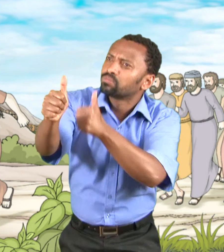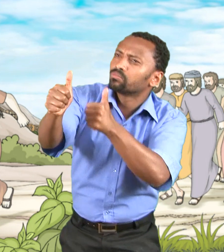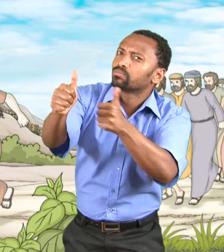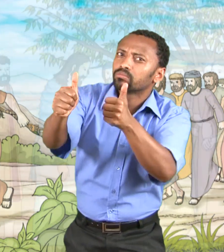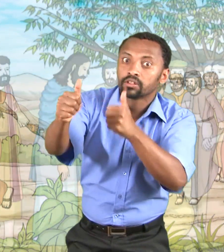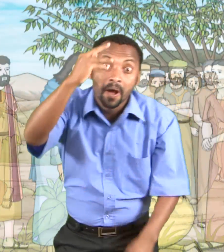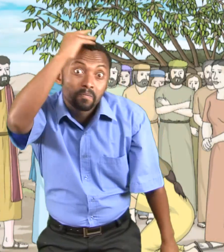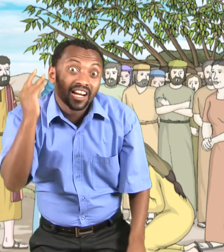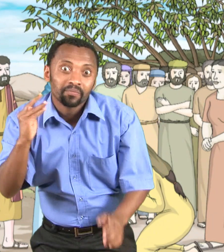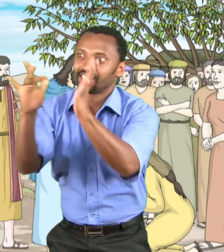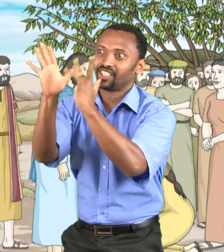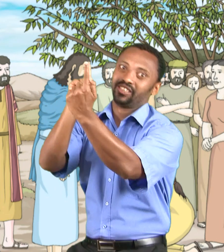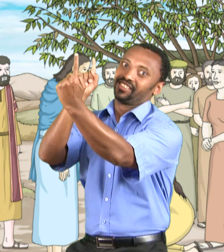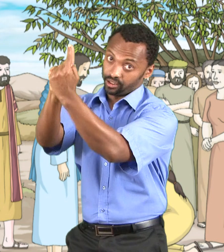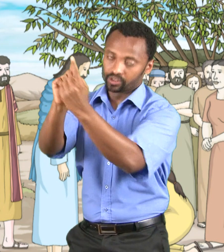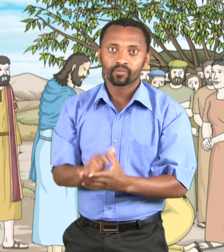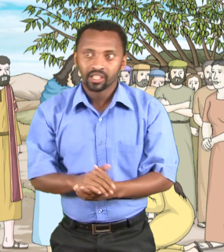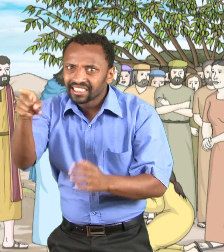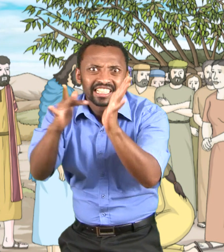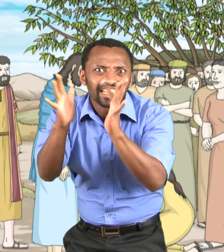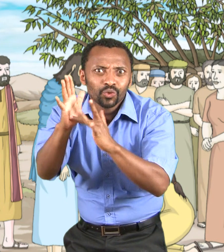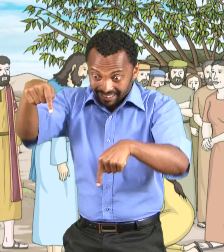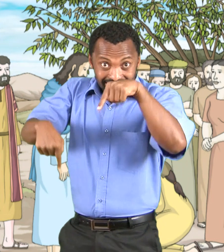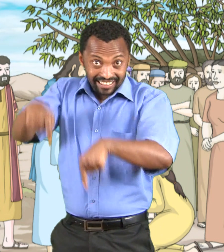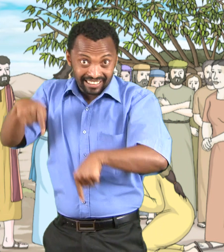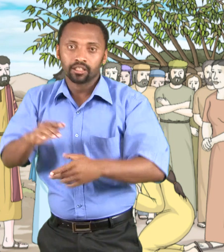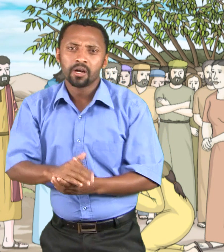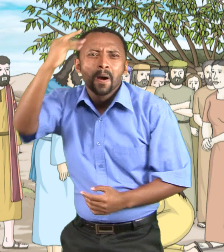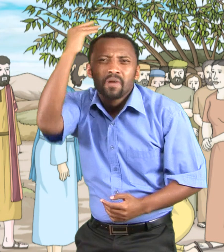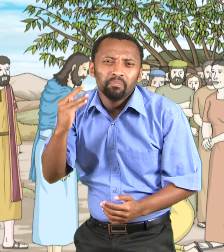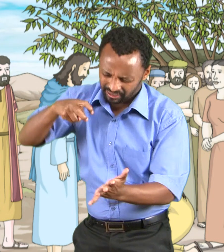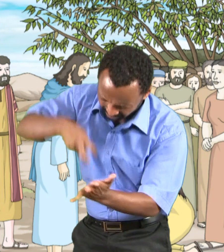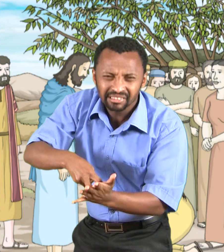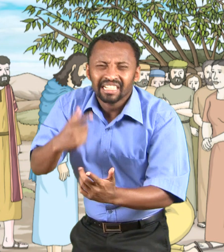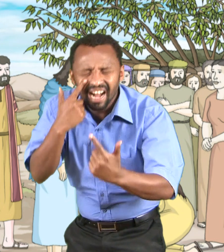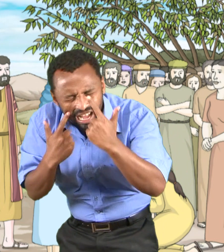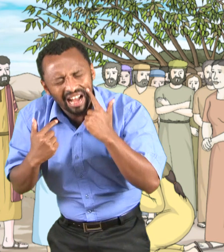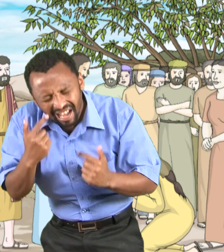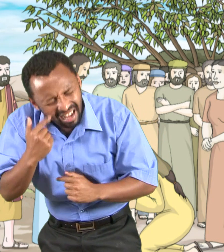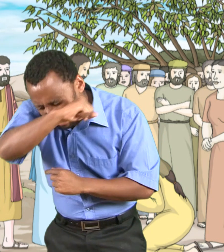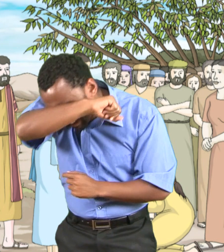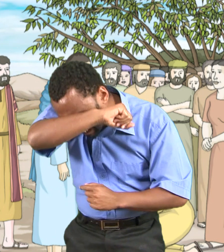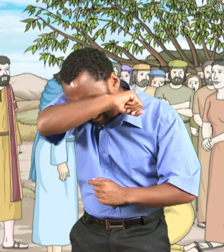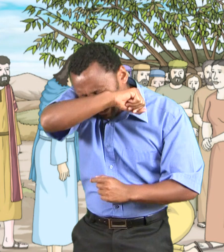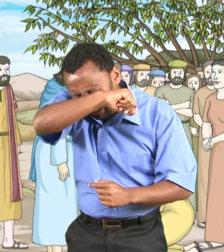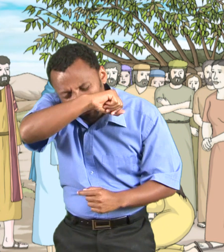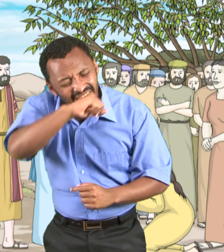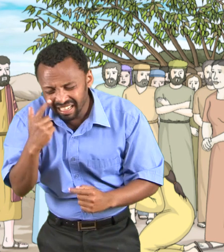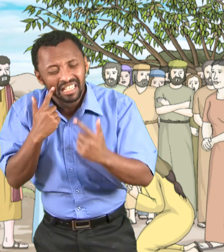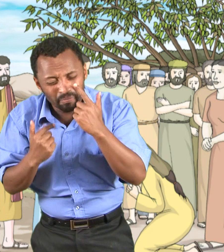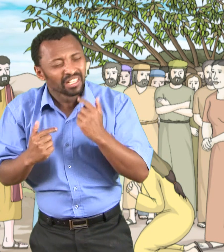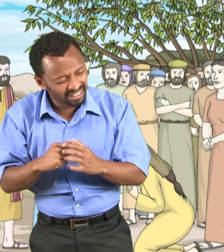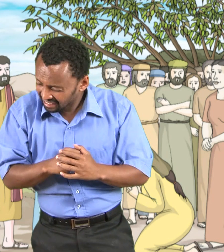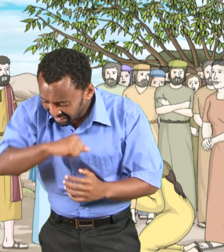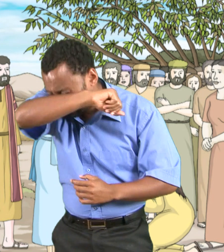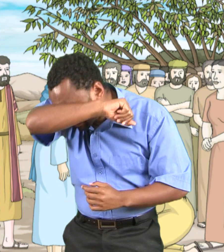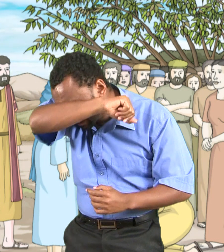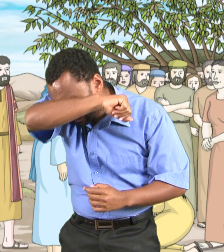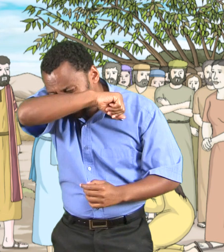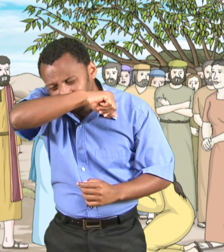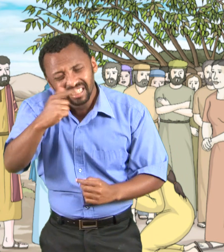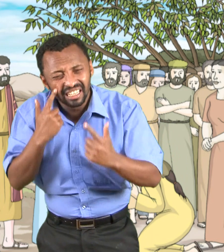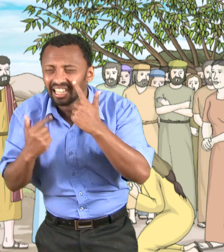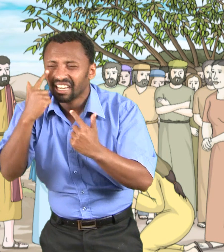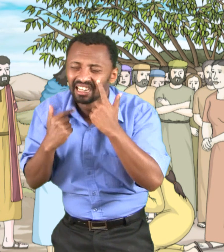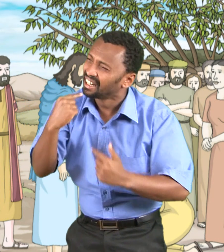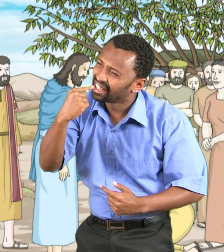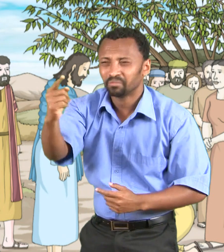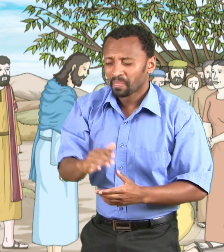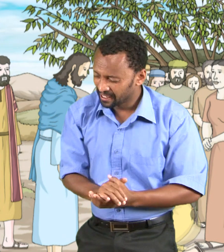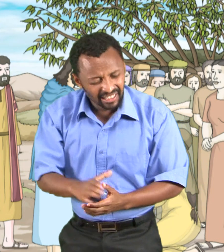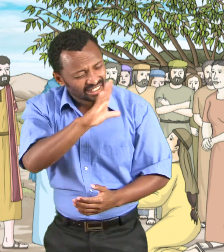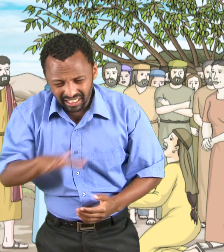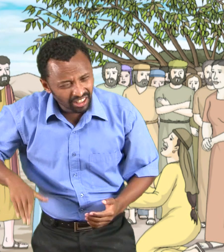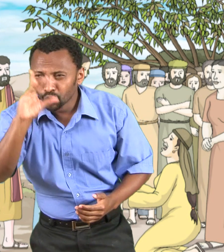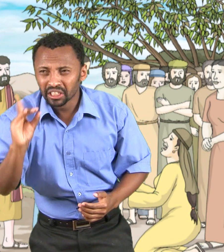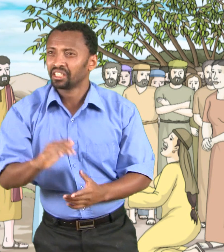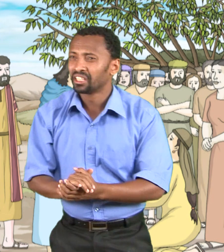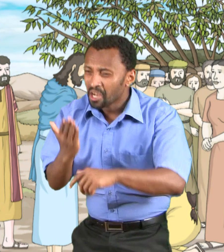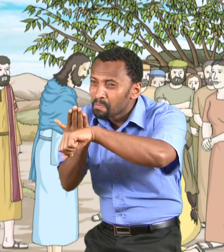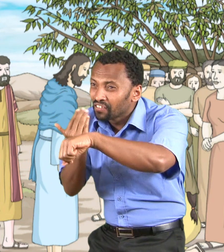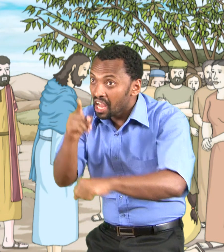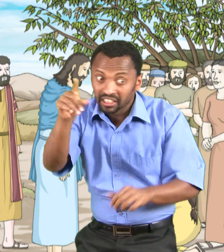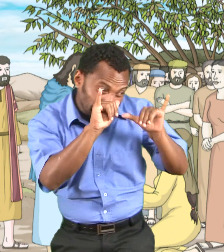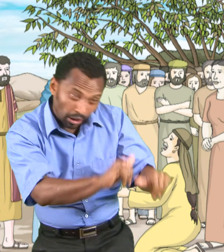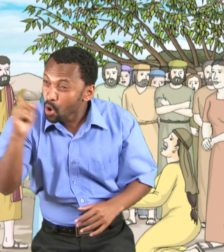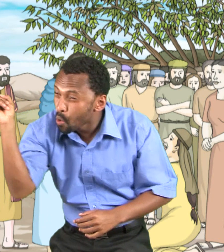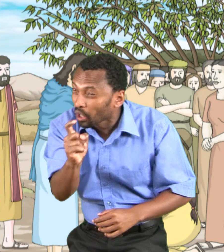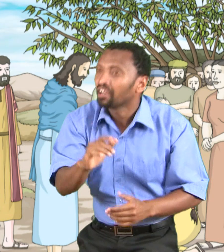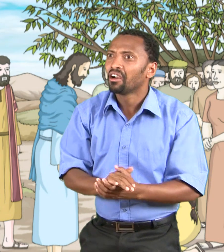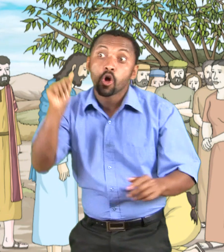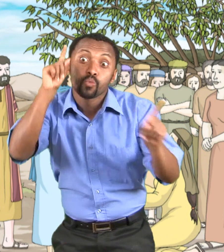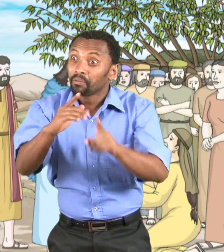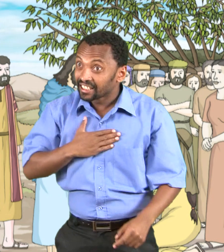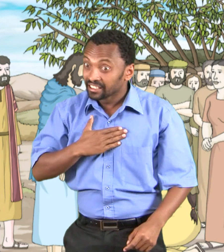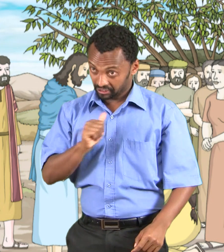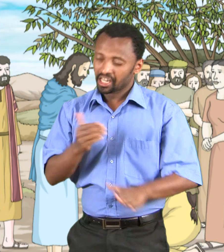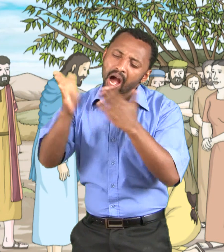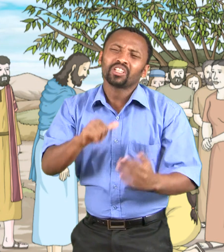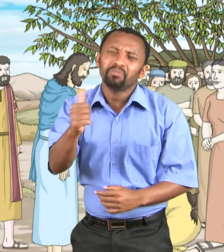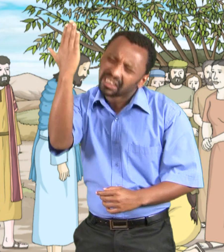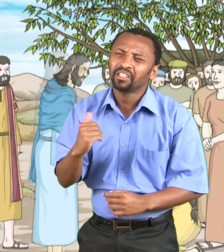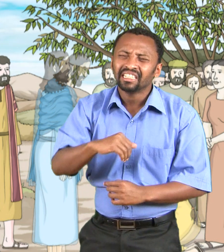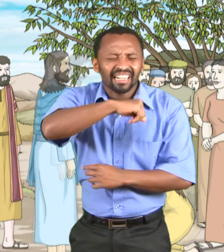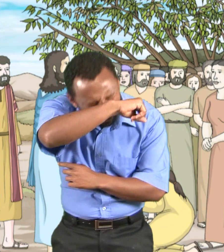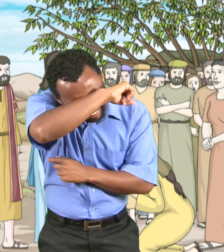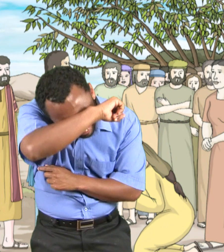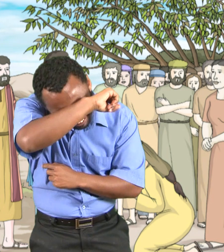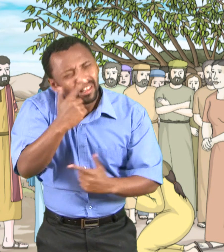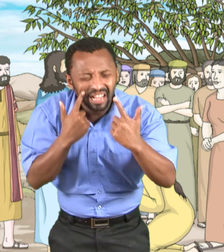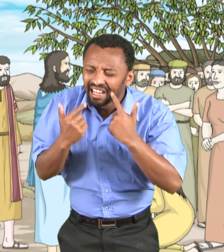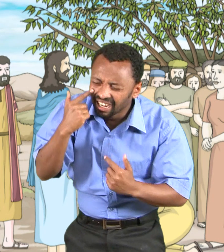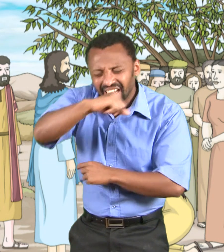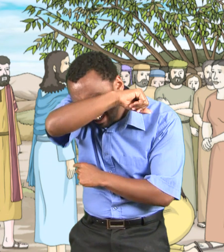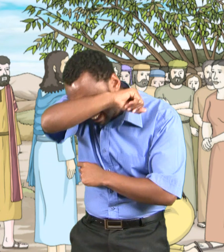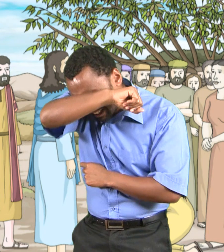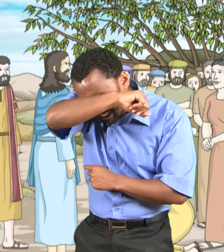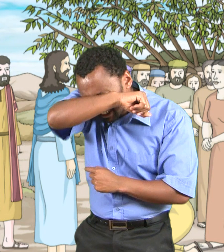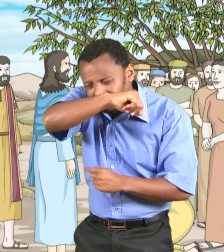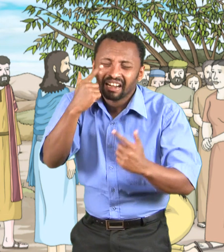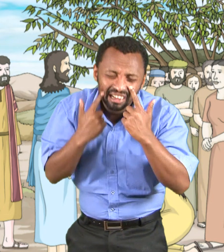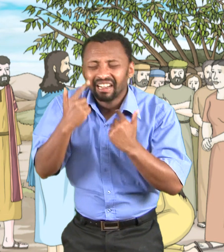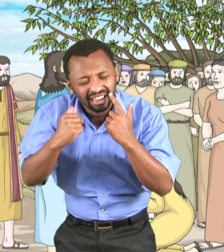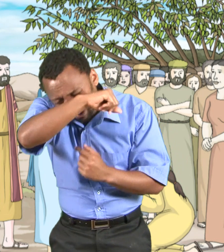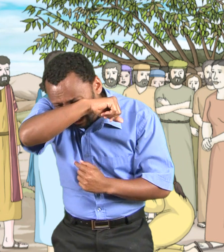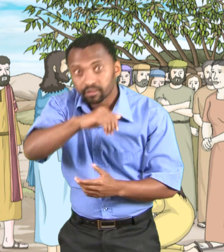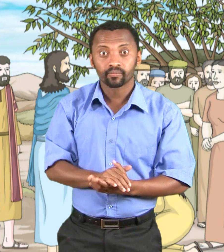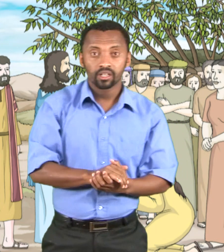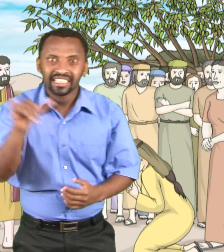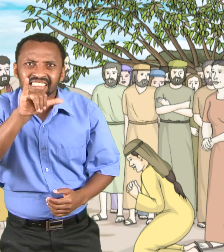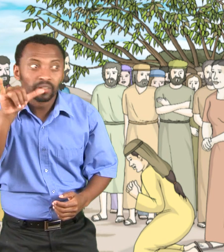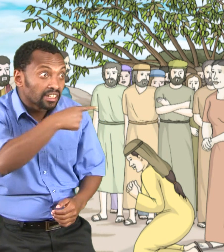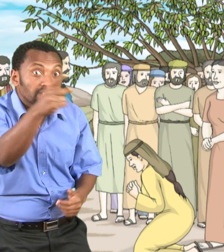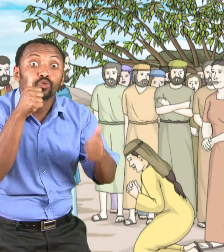When Mary came to Jesus and saw Him, she fell at His feet and said, “Lord, if You had been here, my brother would not have died.”